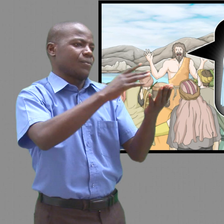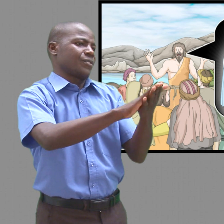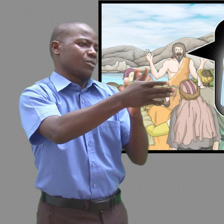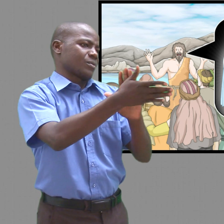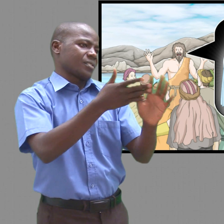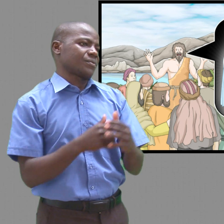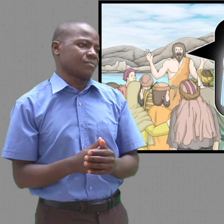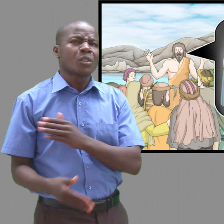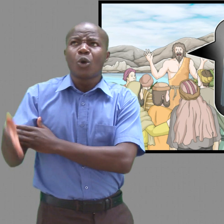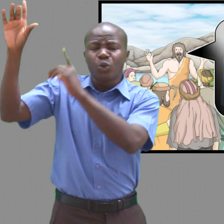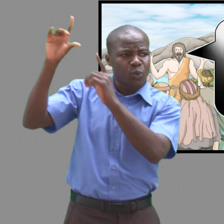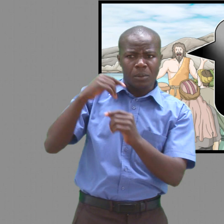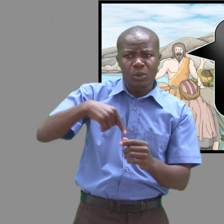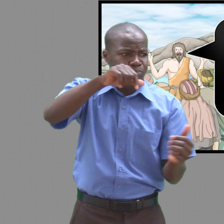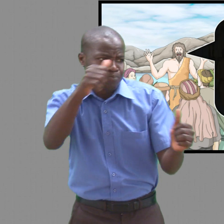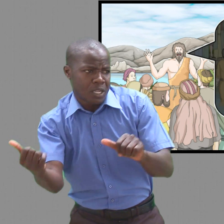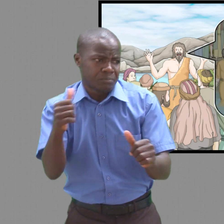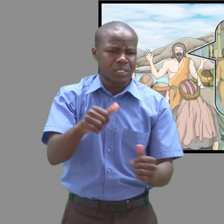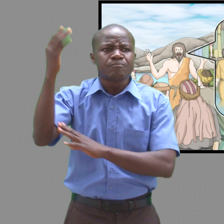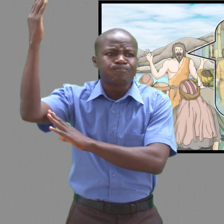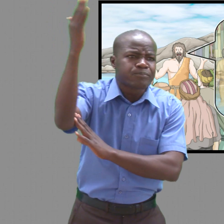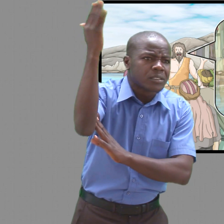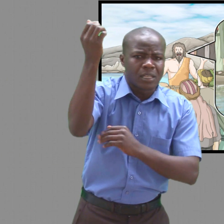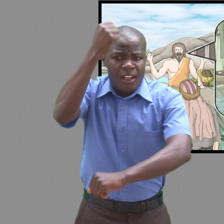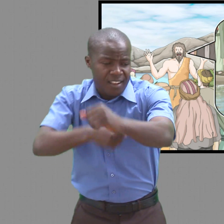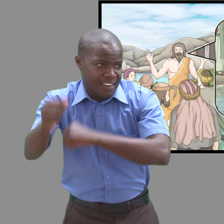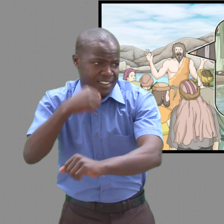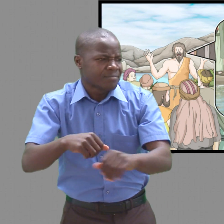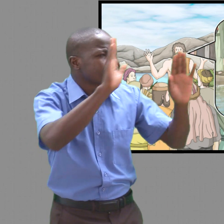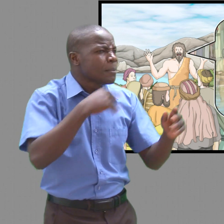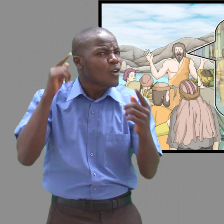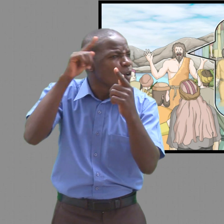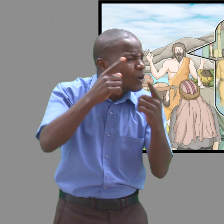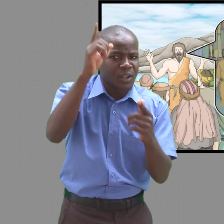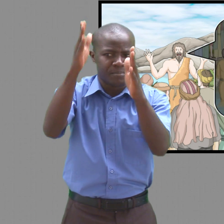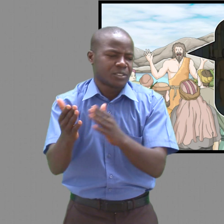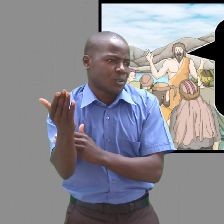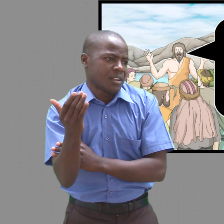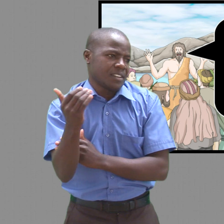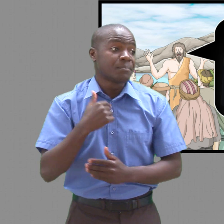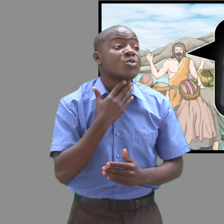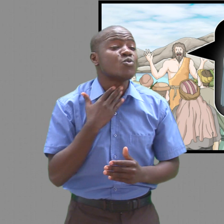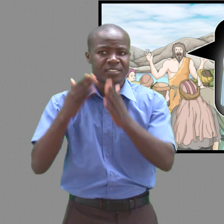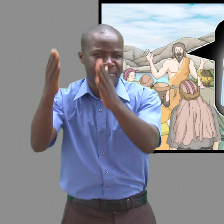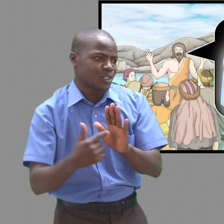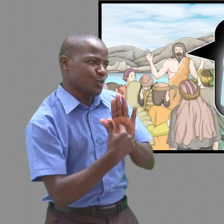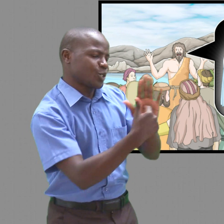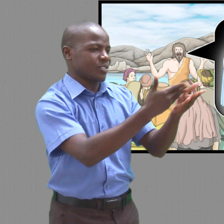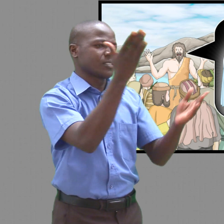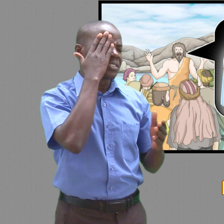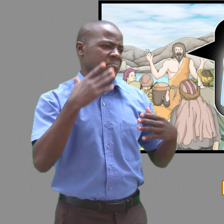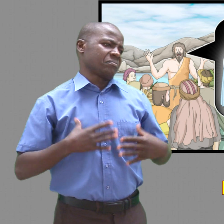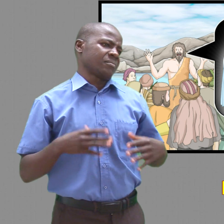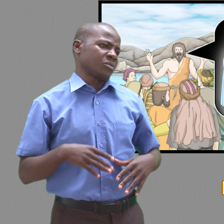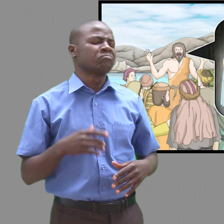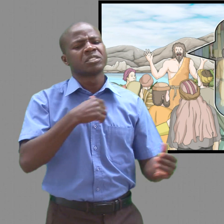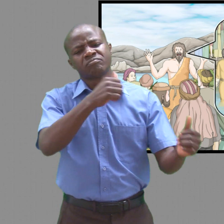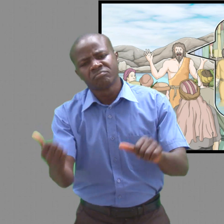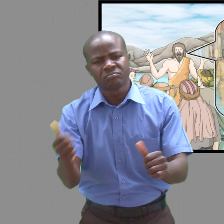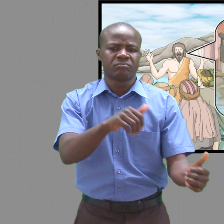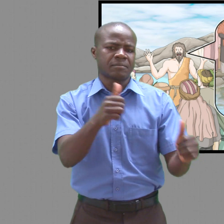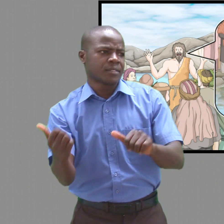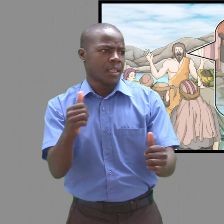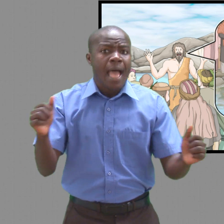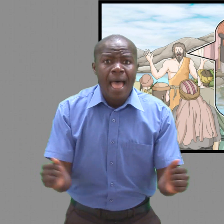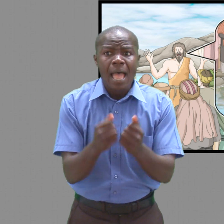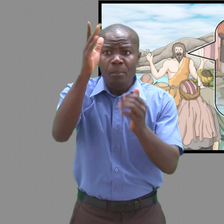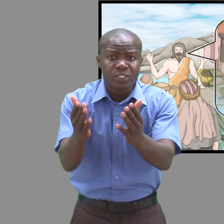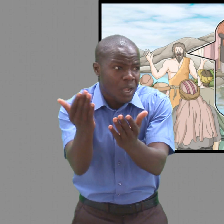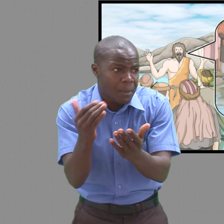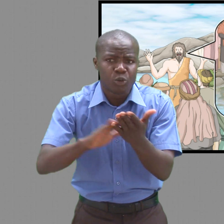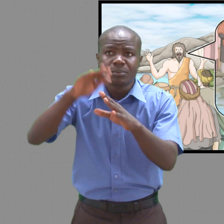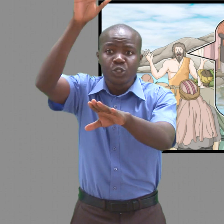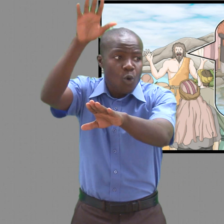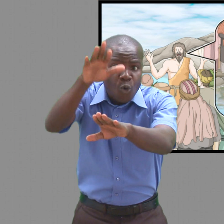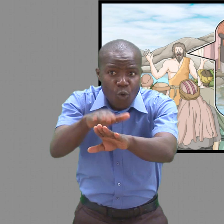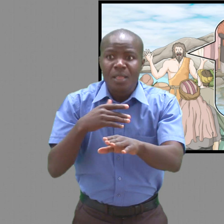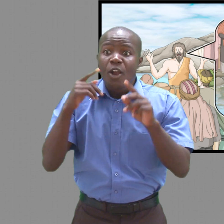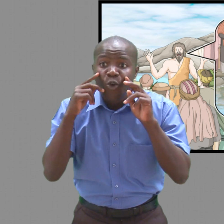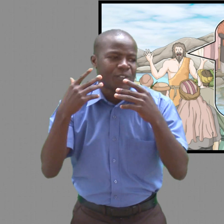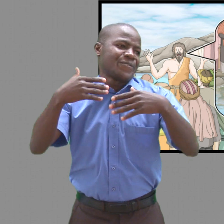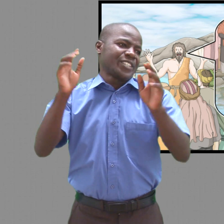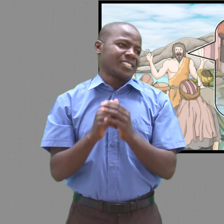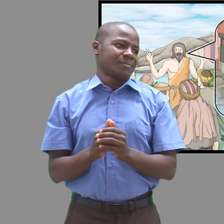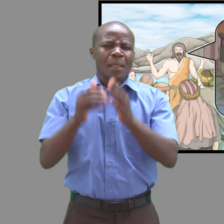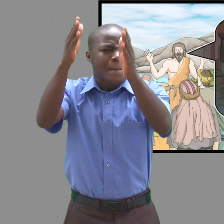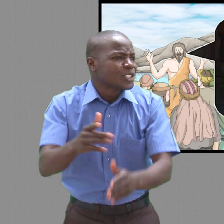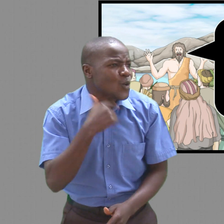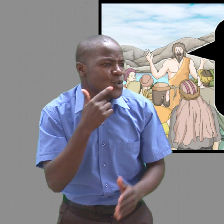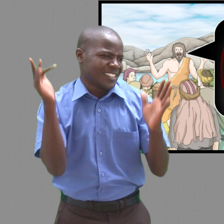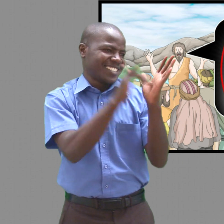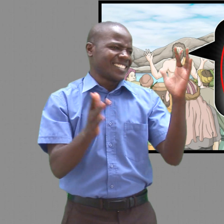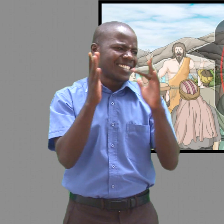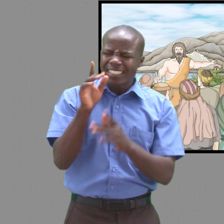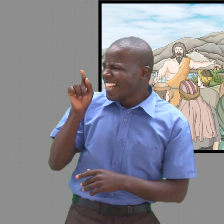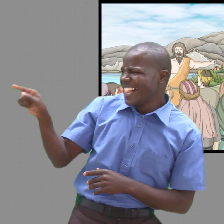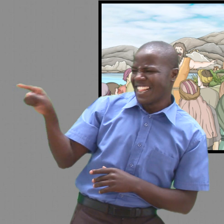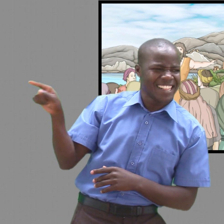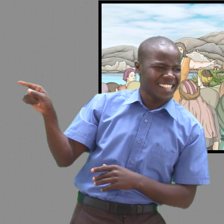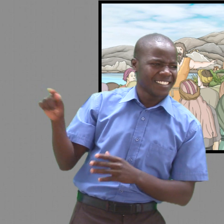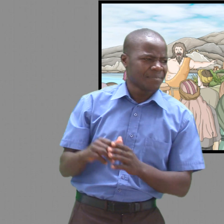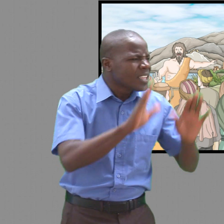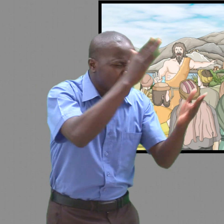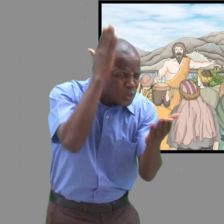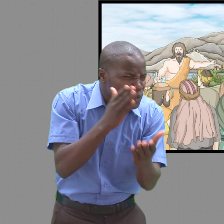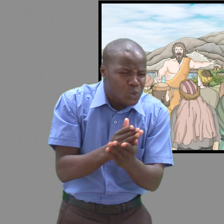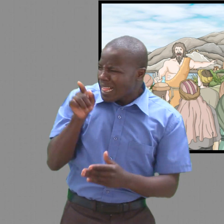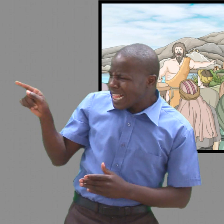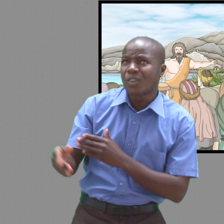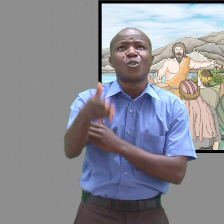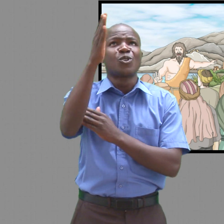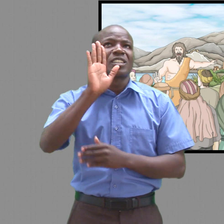I myself did not know Him, but the One who sent me to baptize with water told me, ‘The man on whom you see the Spirit descend and rest is He who will baptize with the Holy Spirit.’